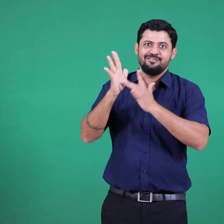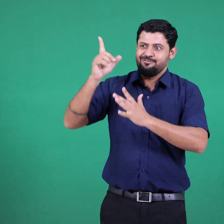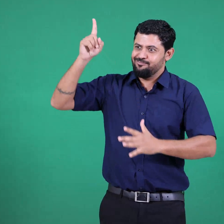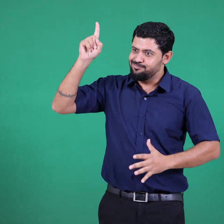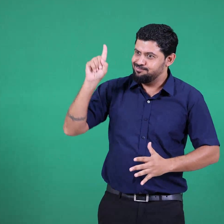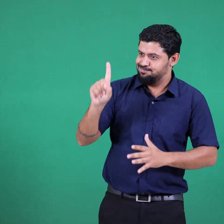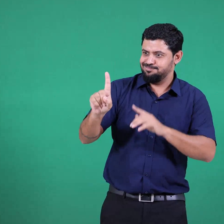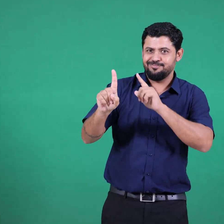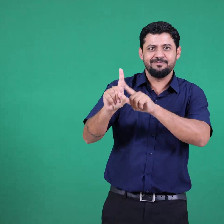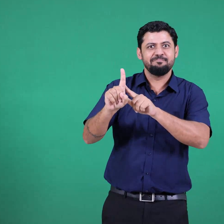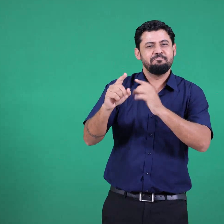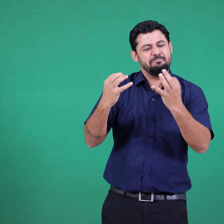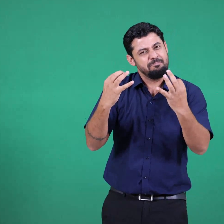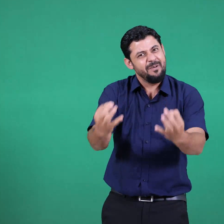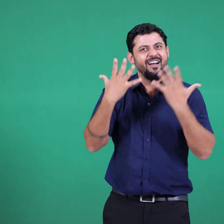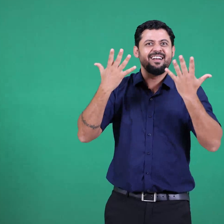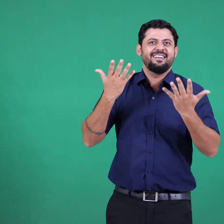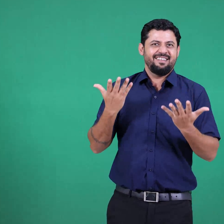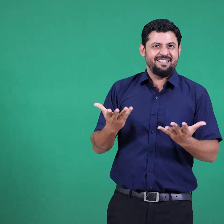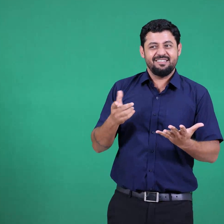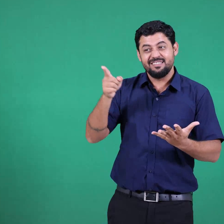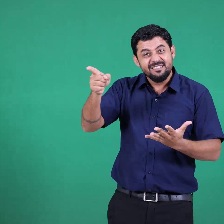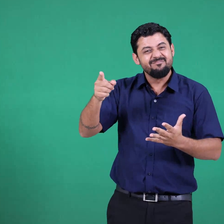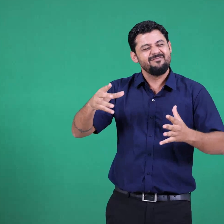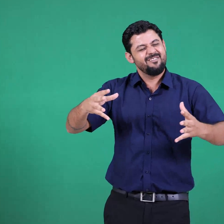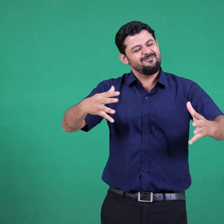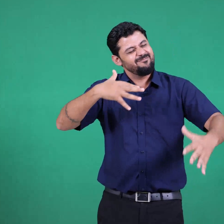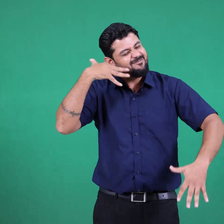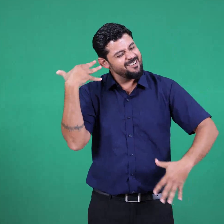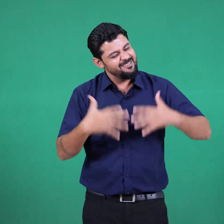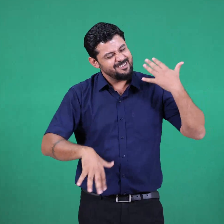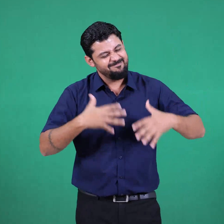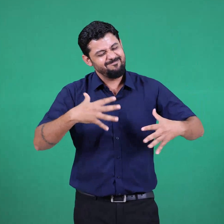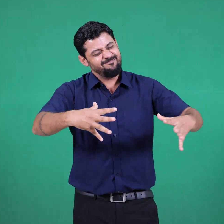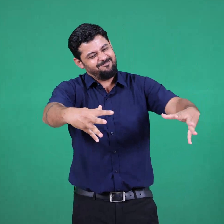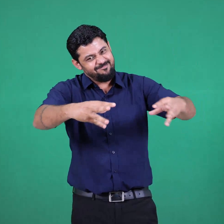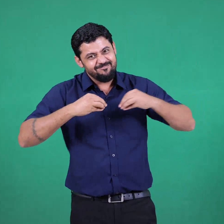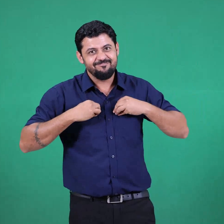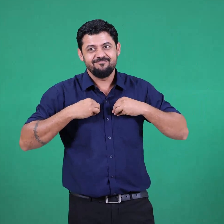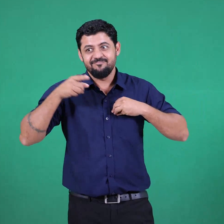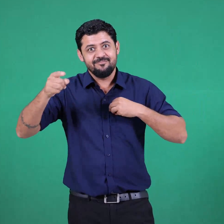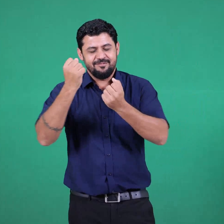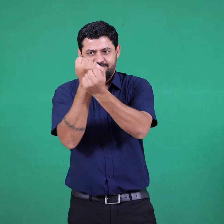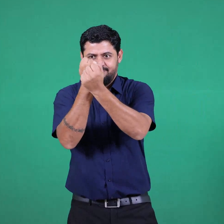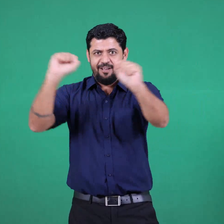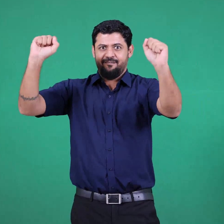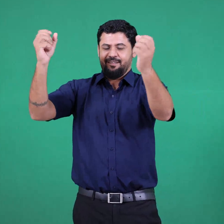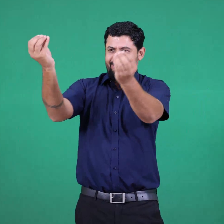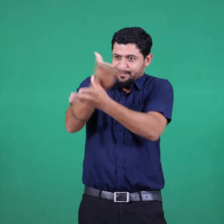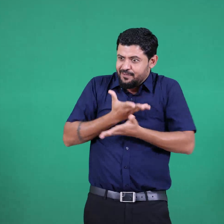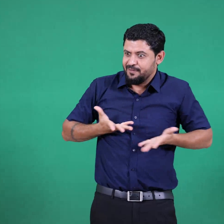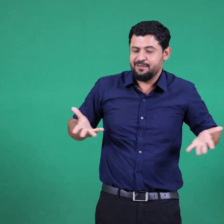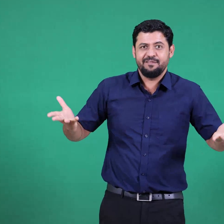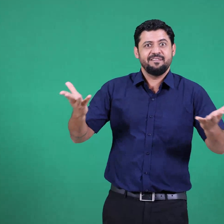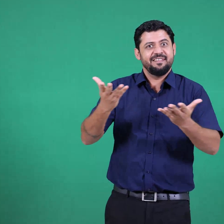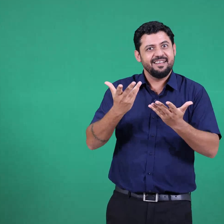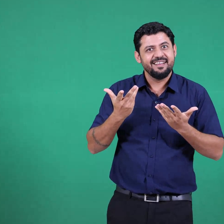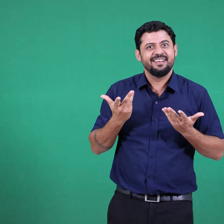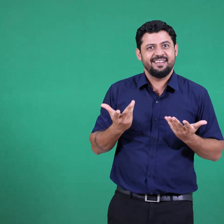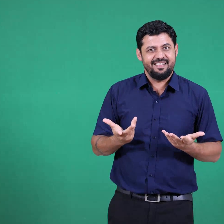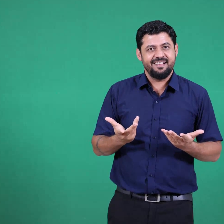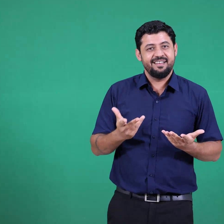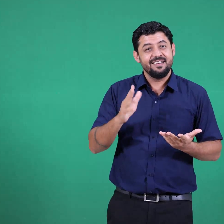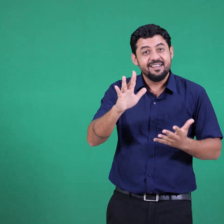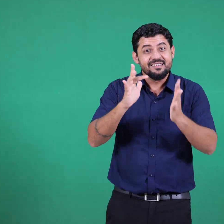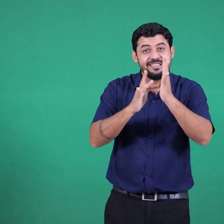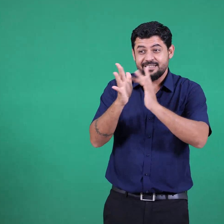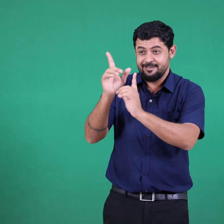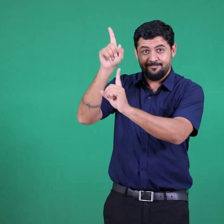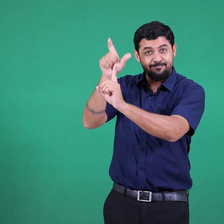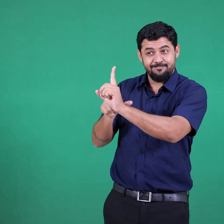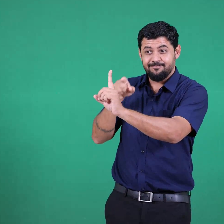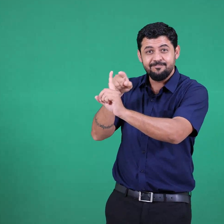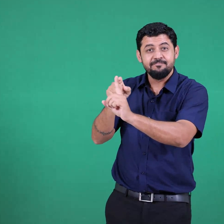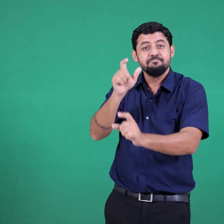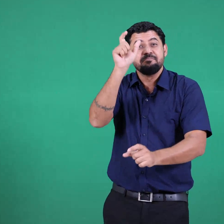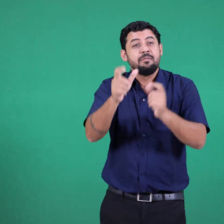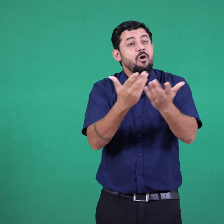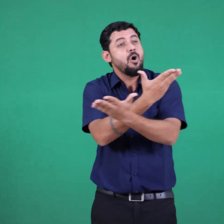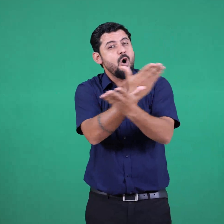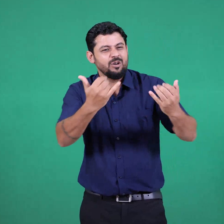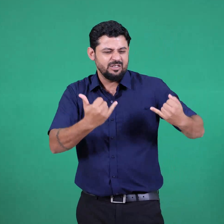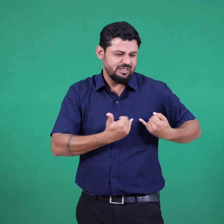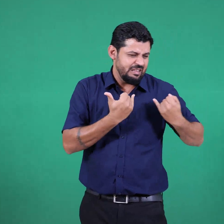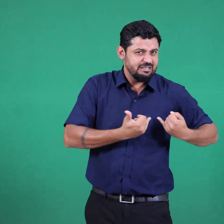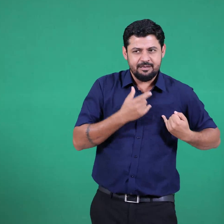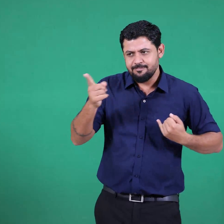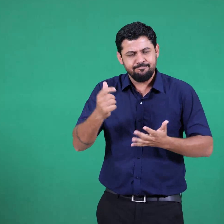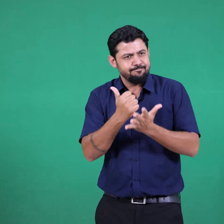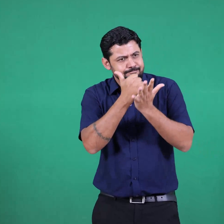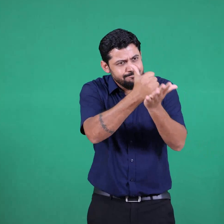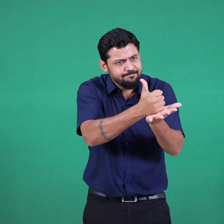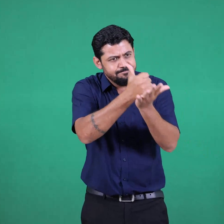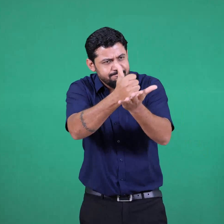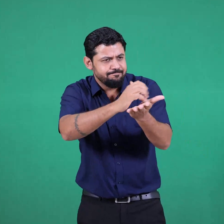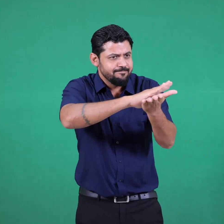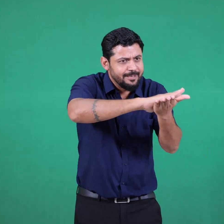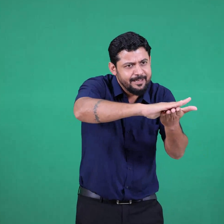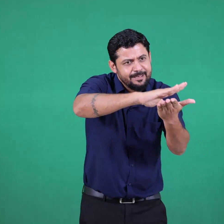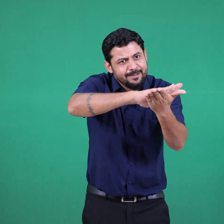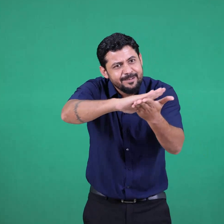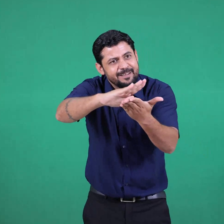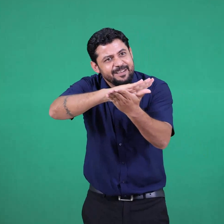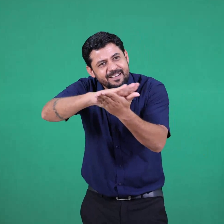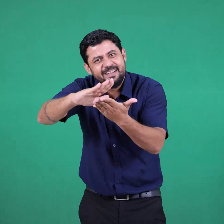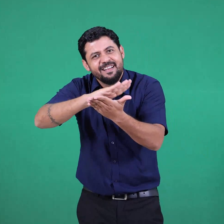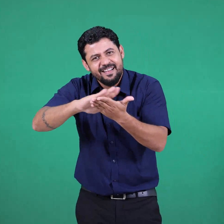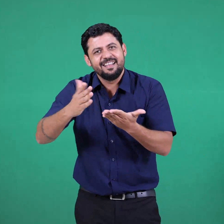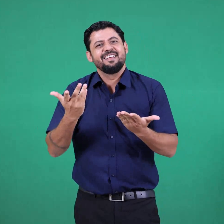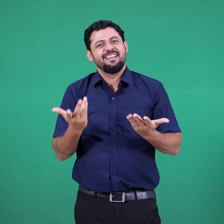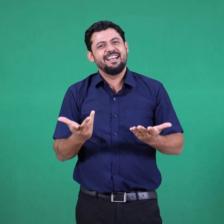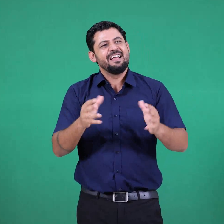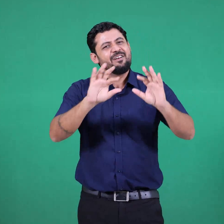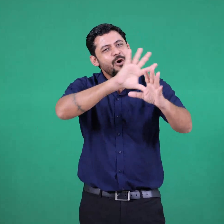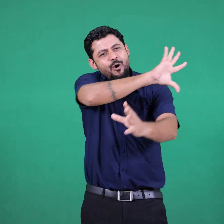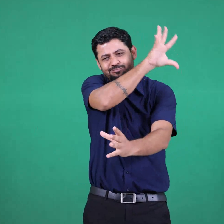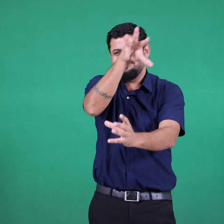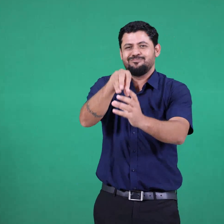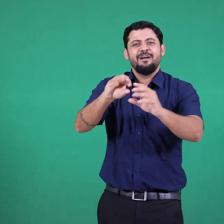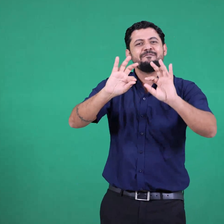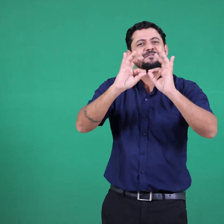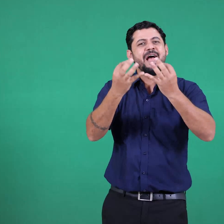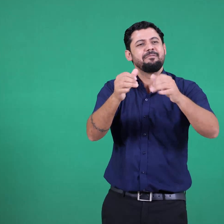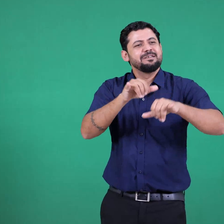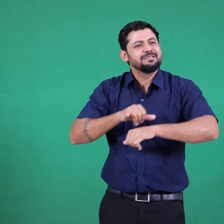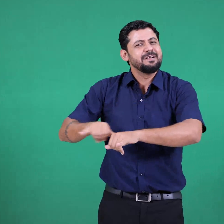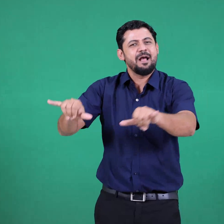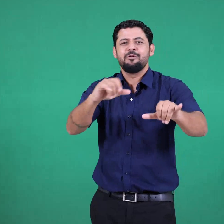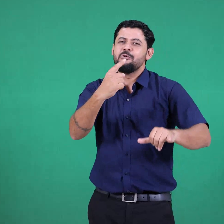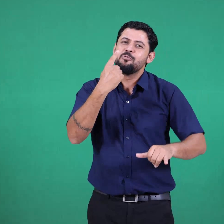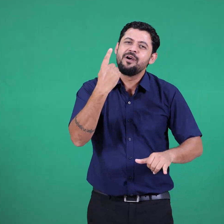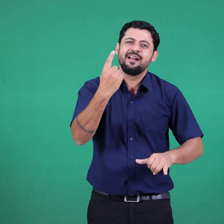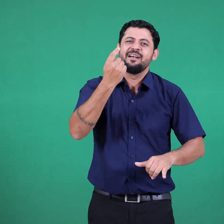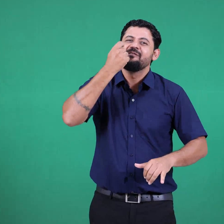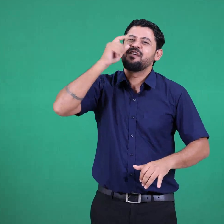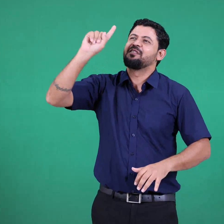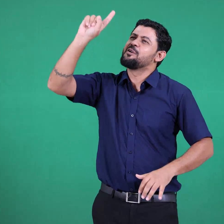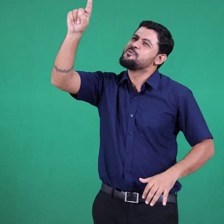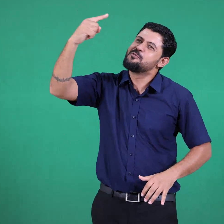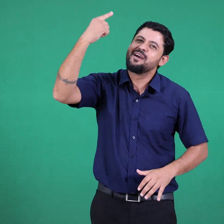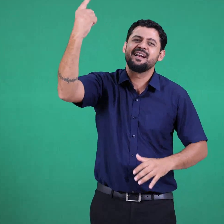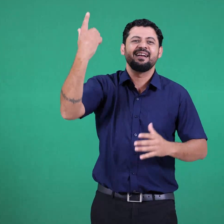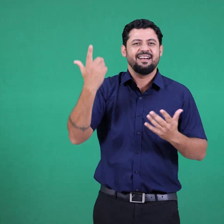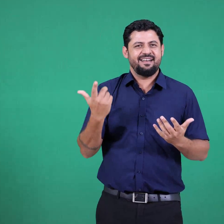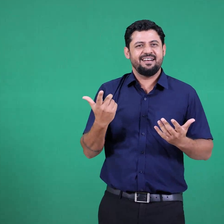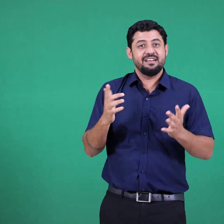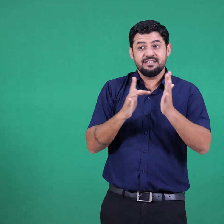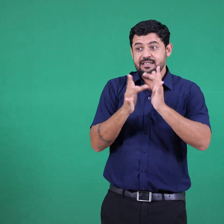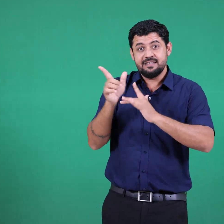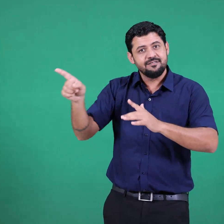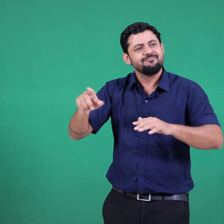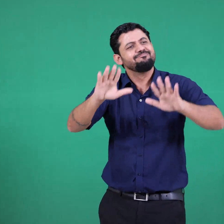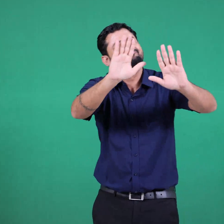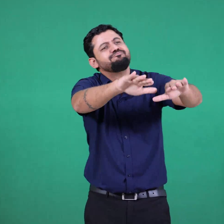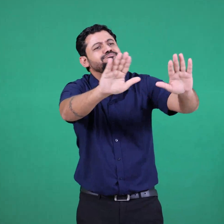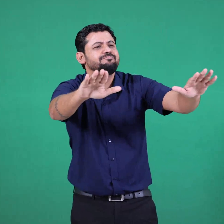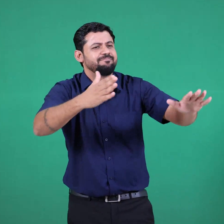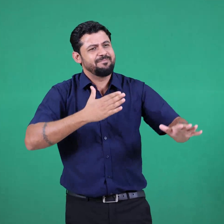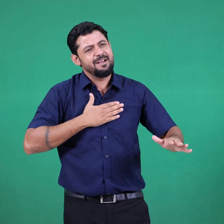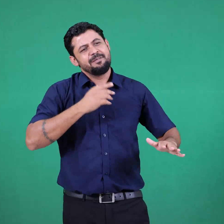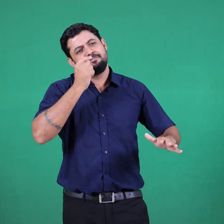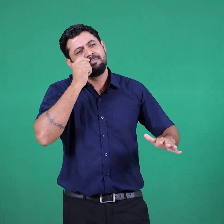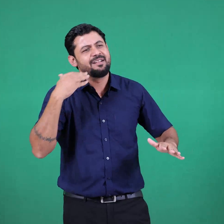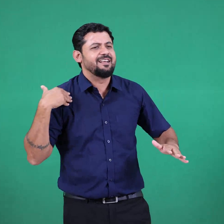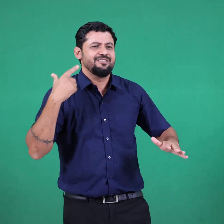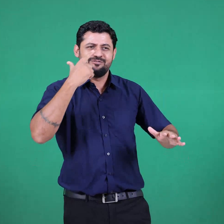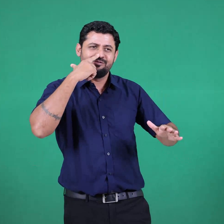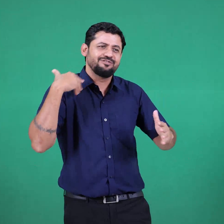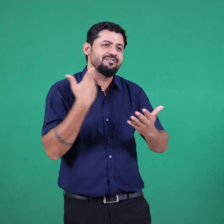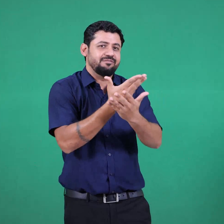For both the One who sanctifies and those who are sanctified are of the same family.